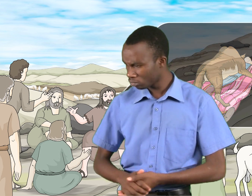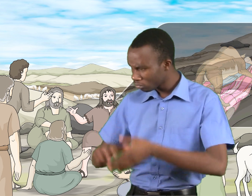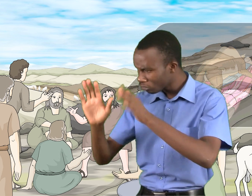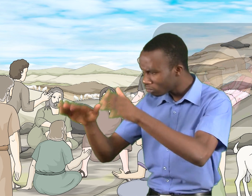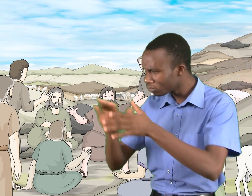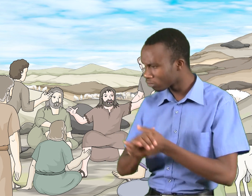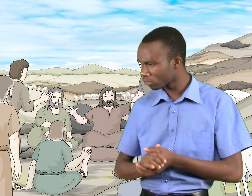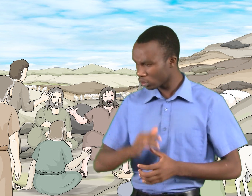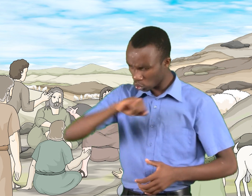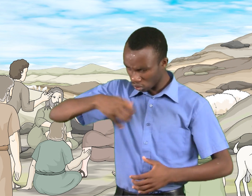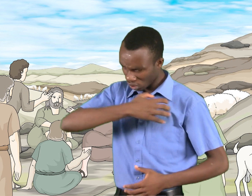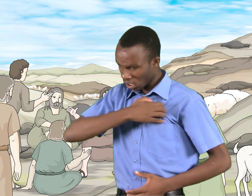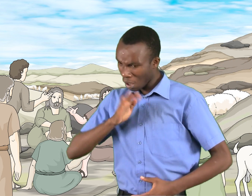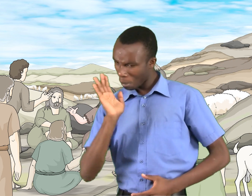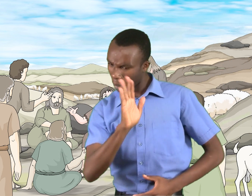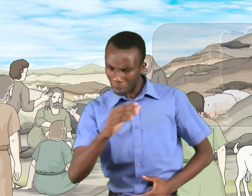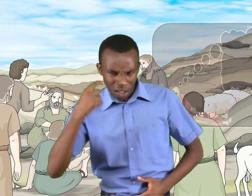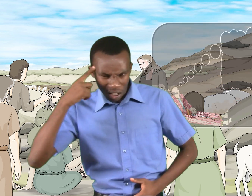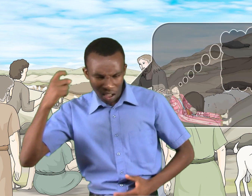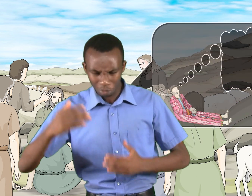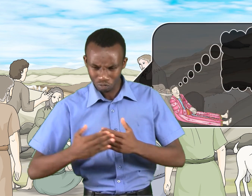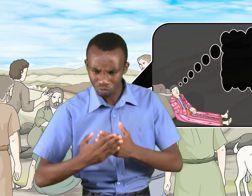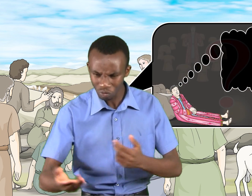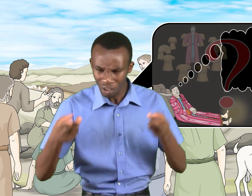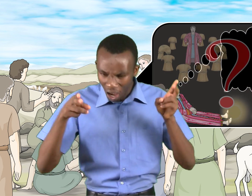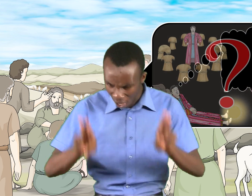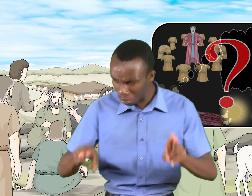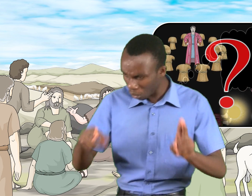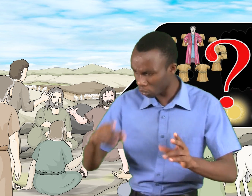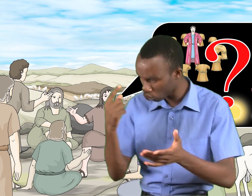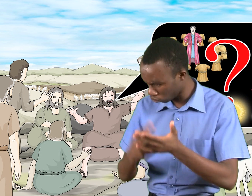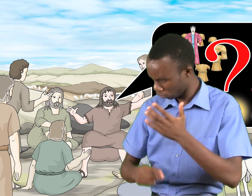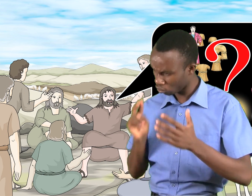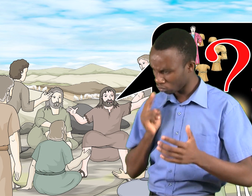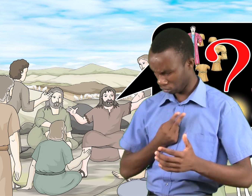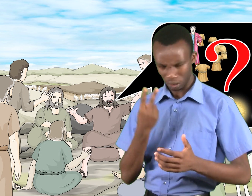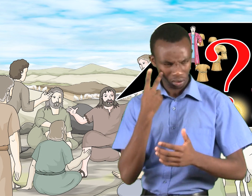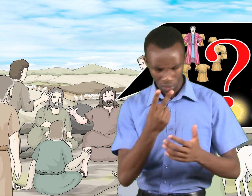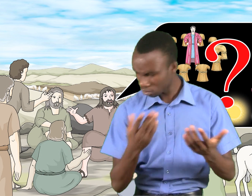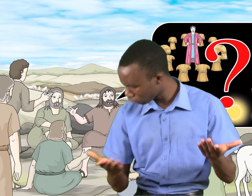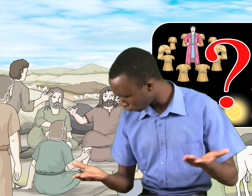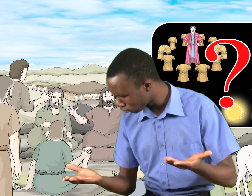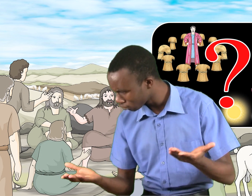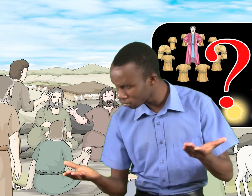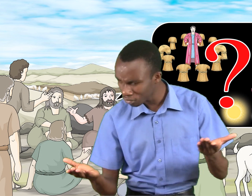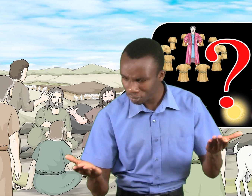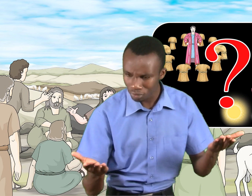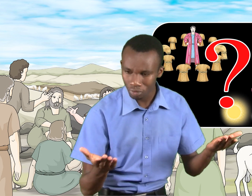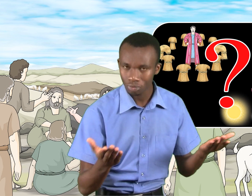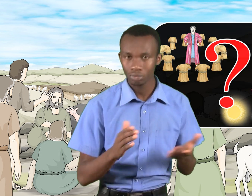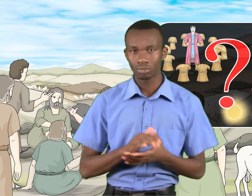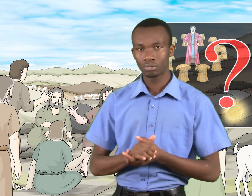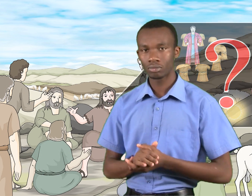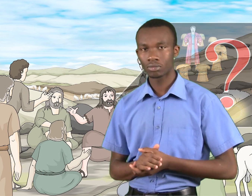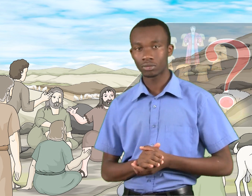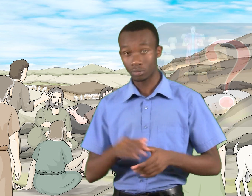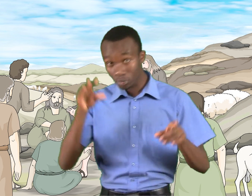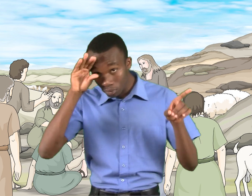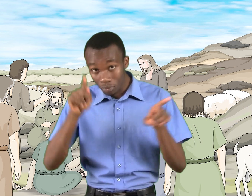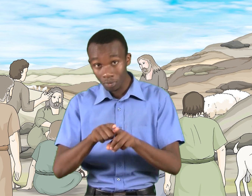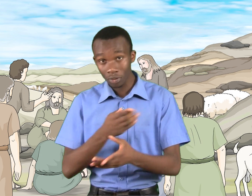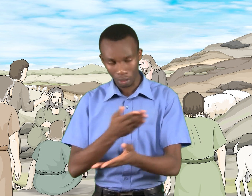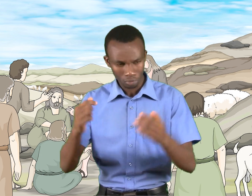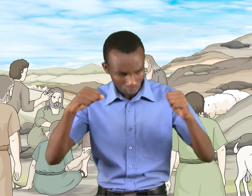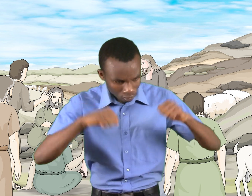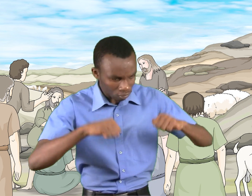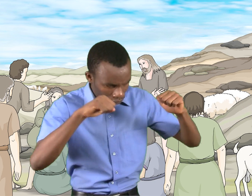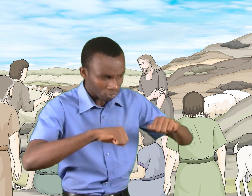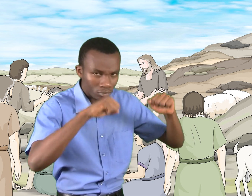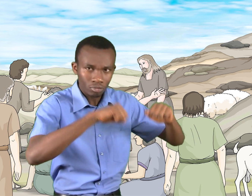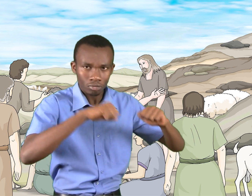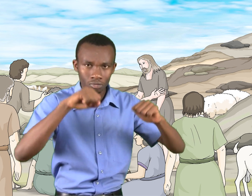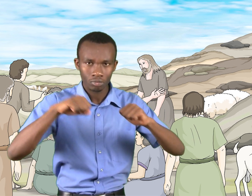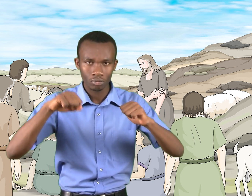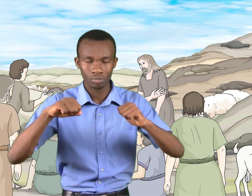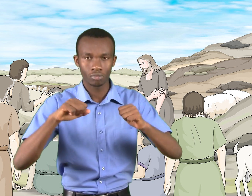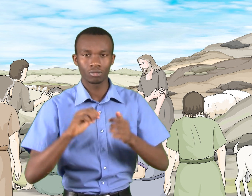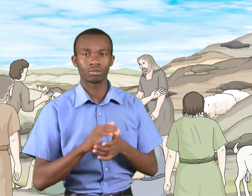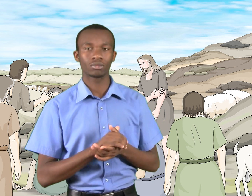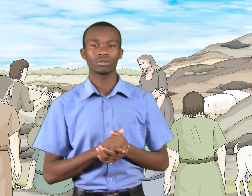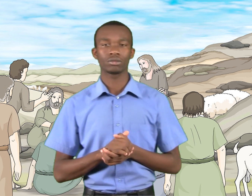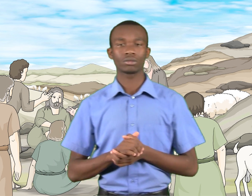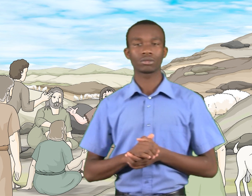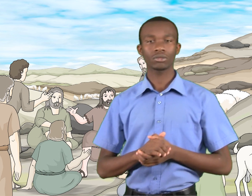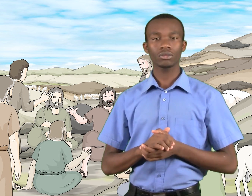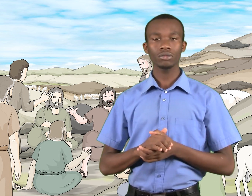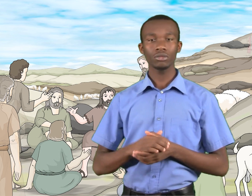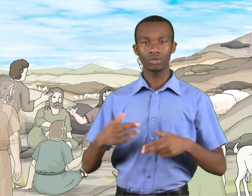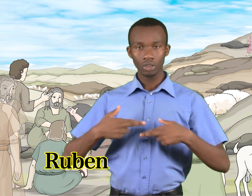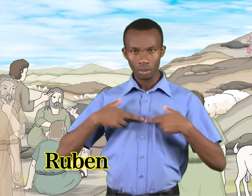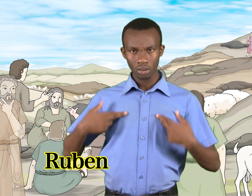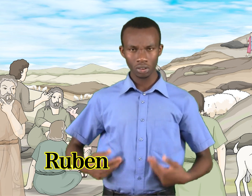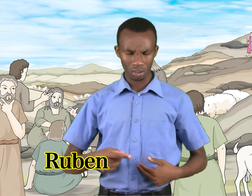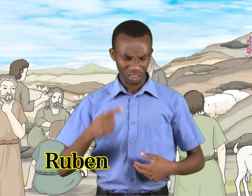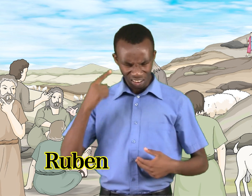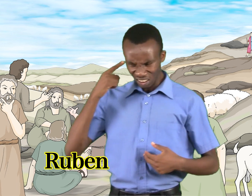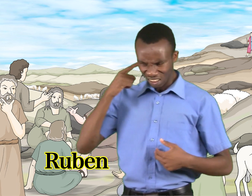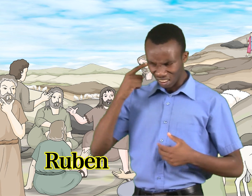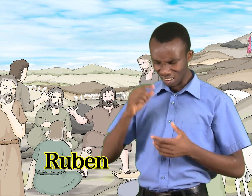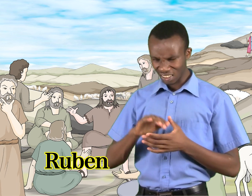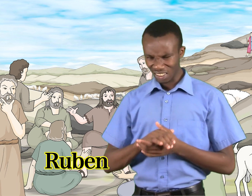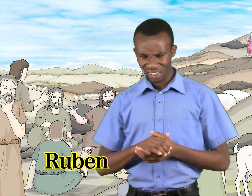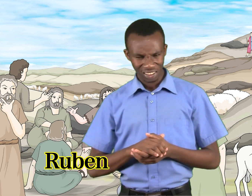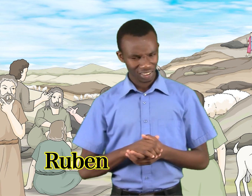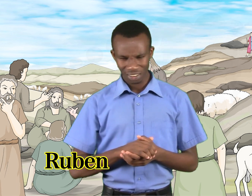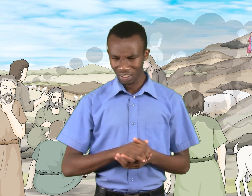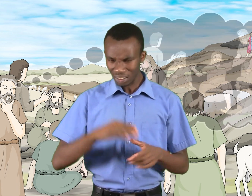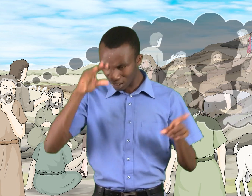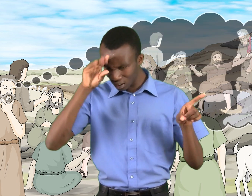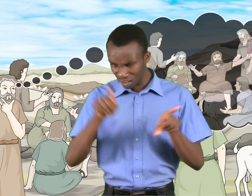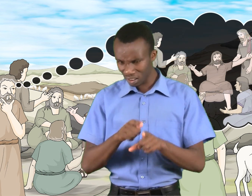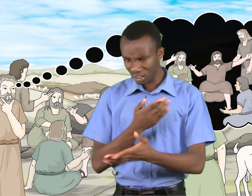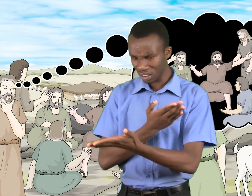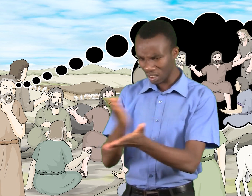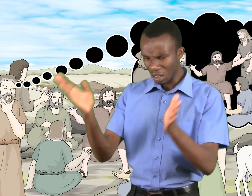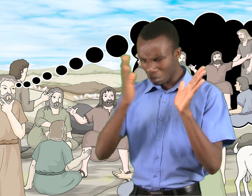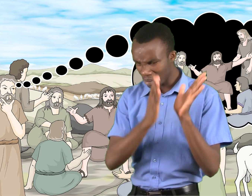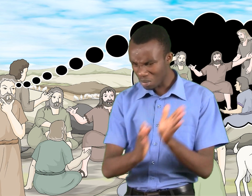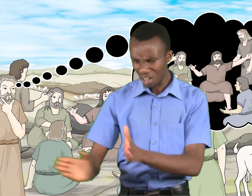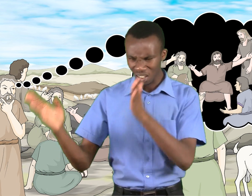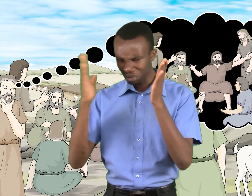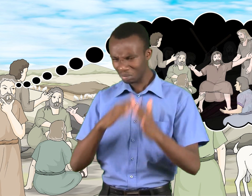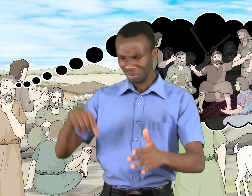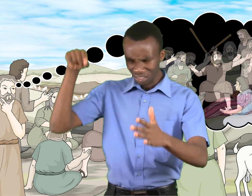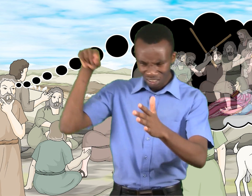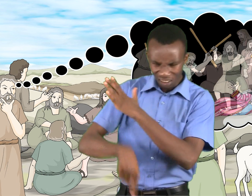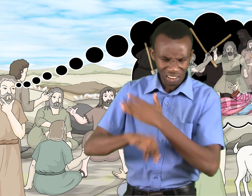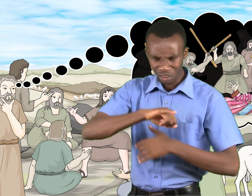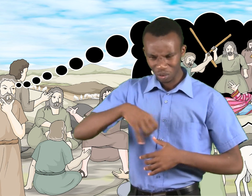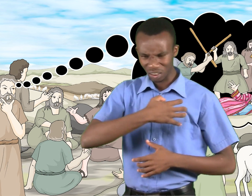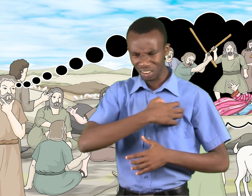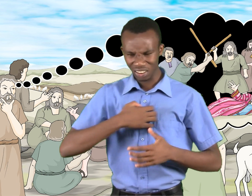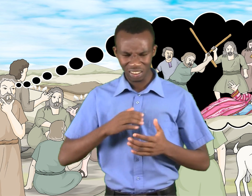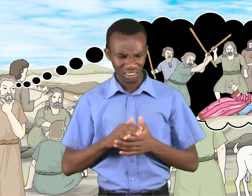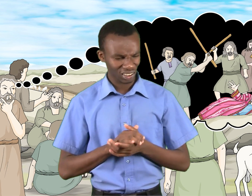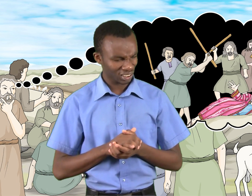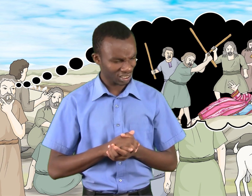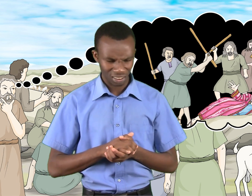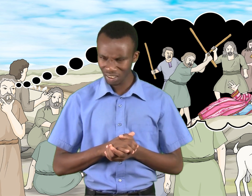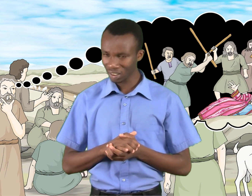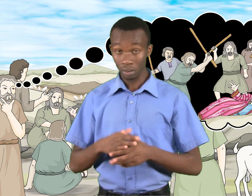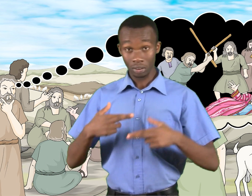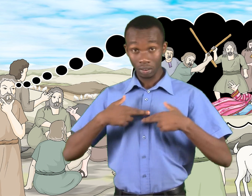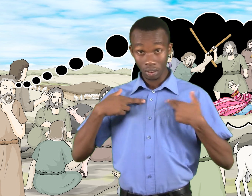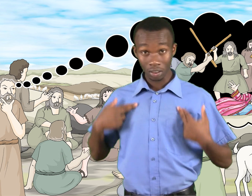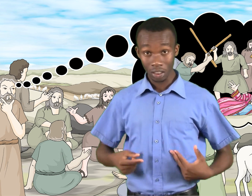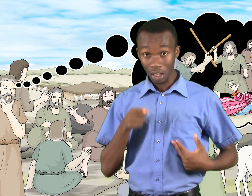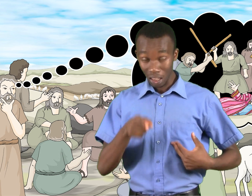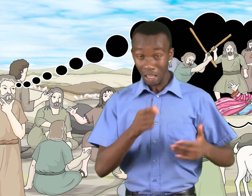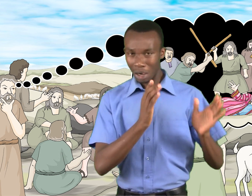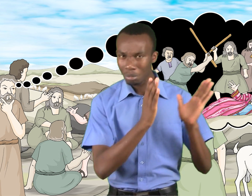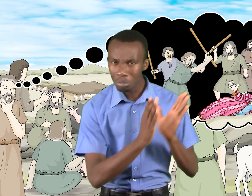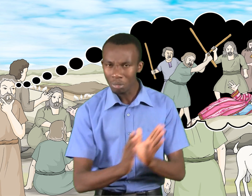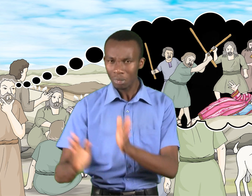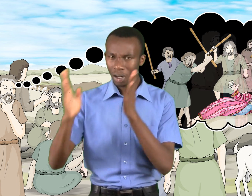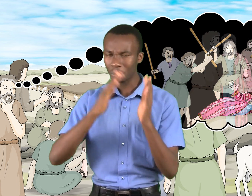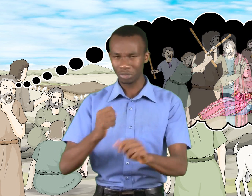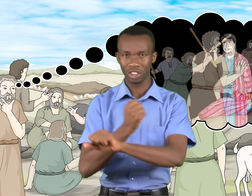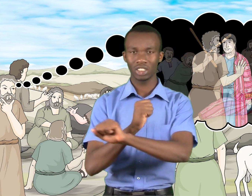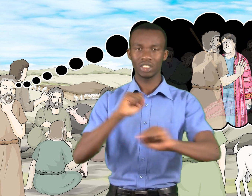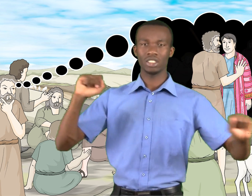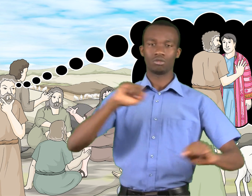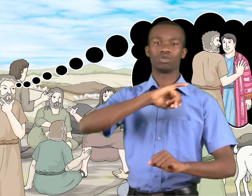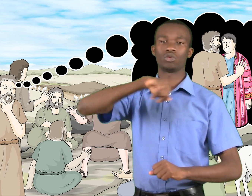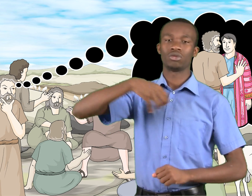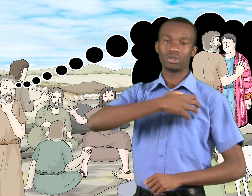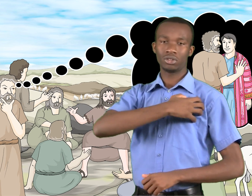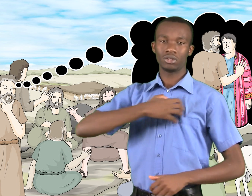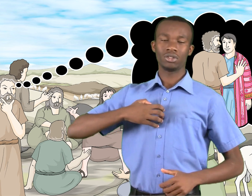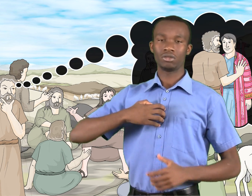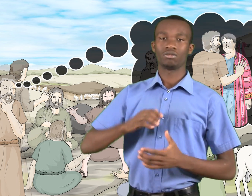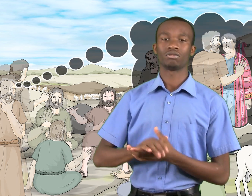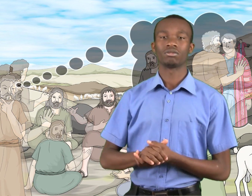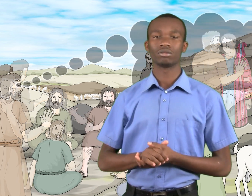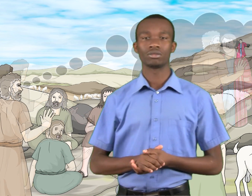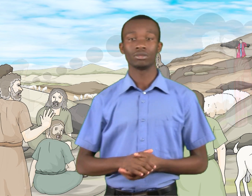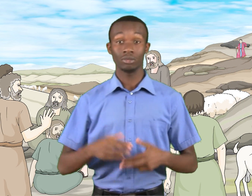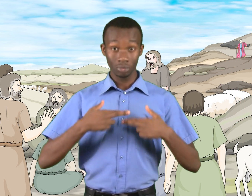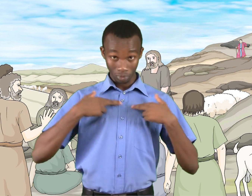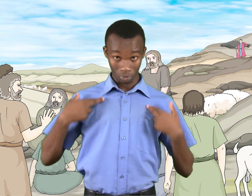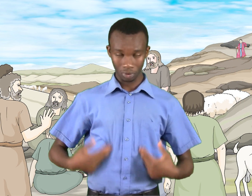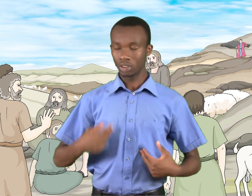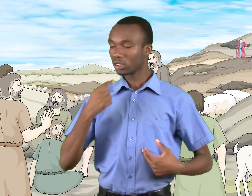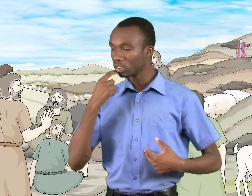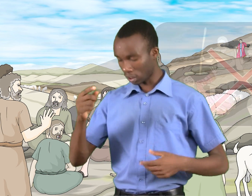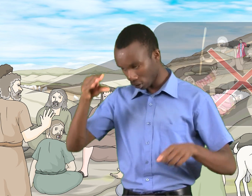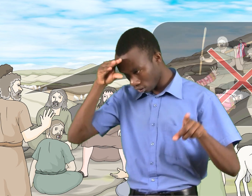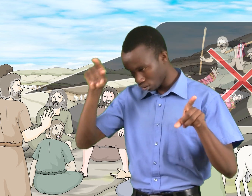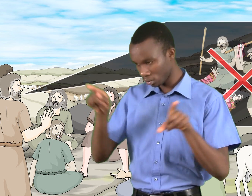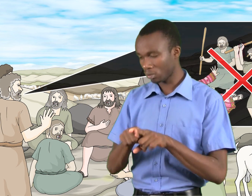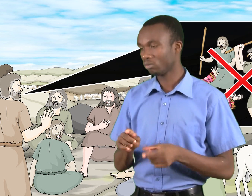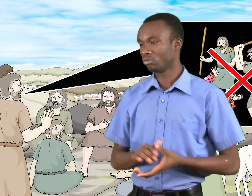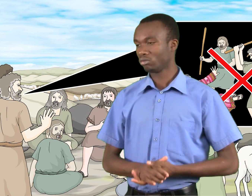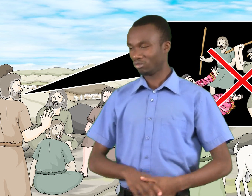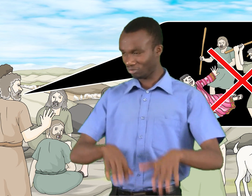Then we shall see what becomes of his dreams!” When Reuben heard this, he tried to rescue Joseph from their hands.